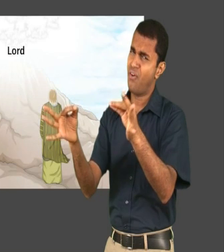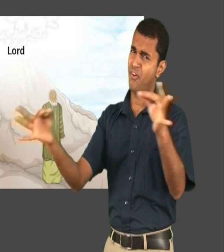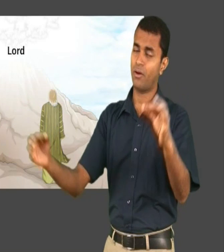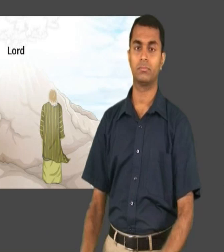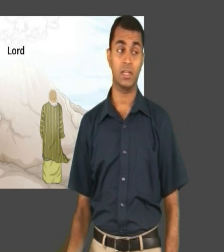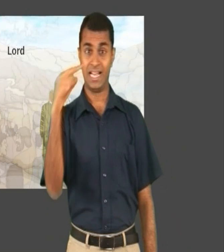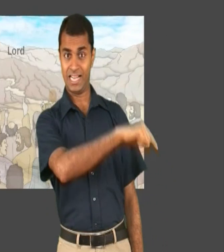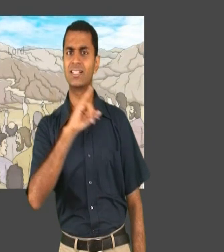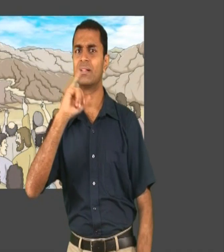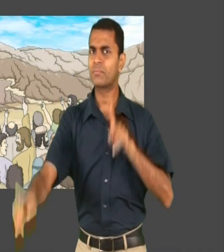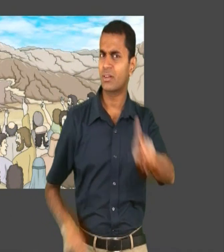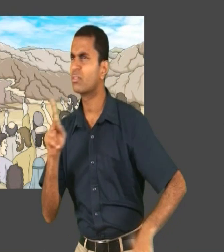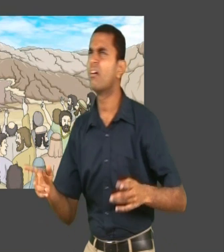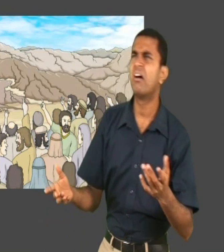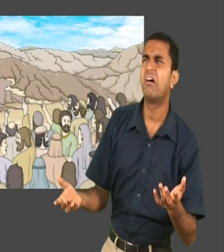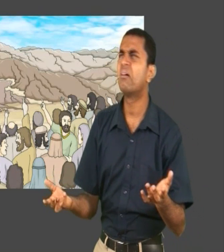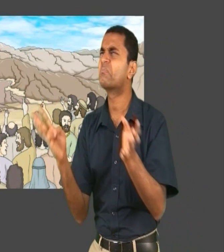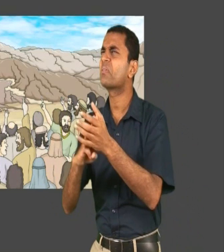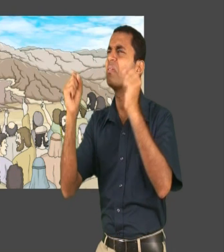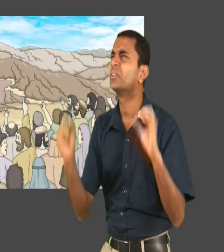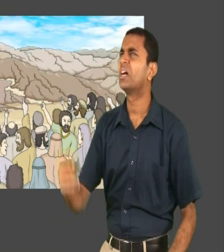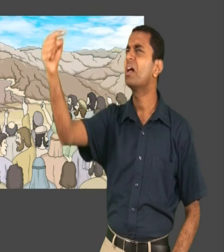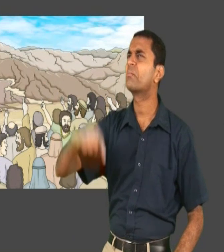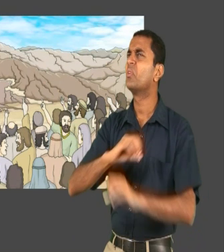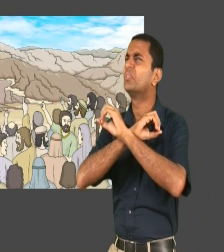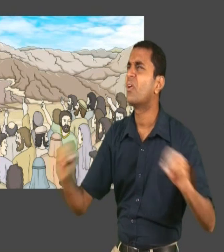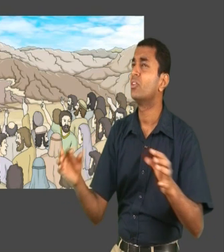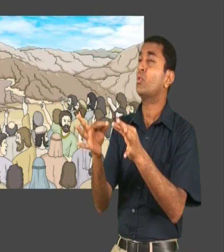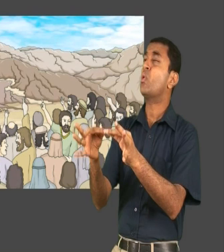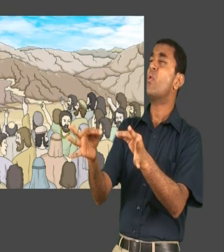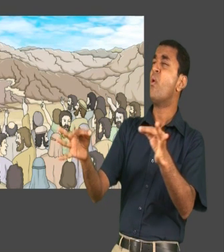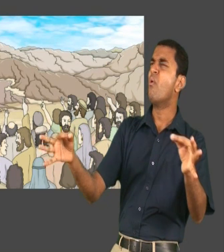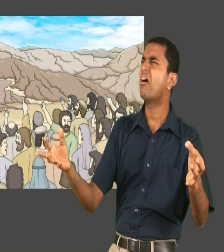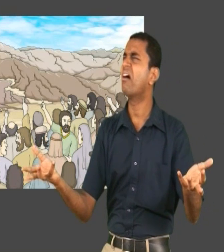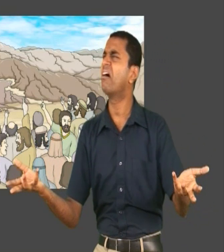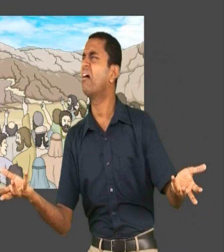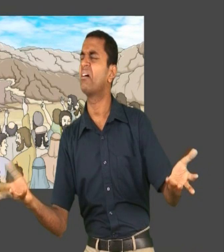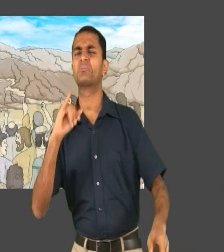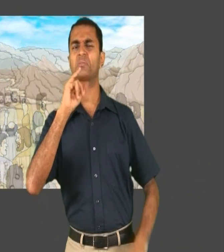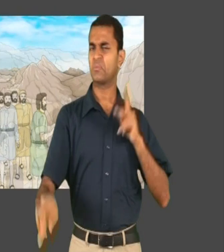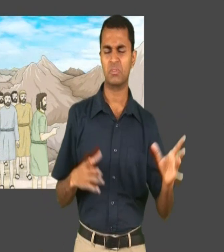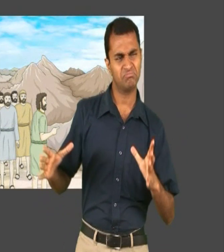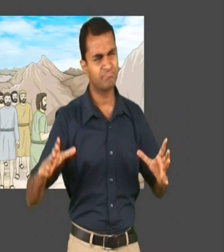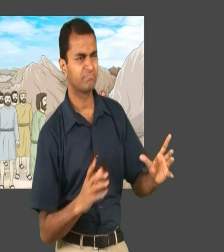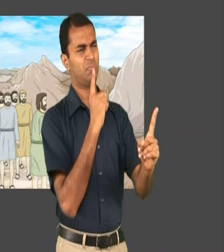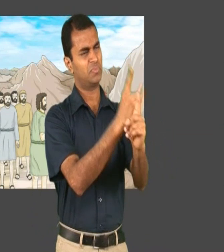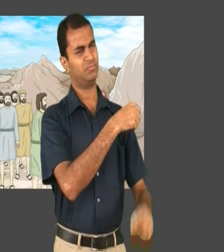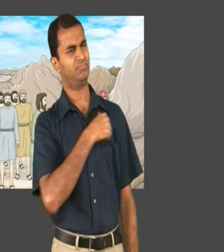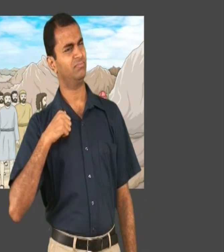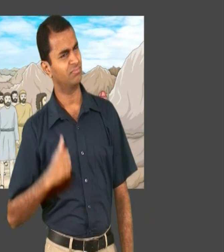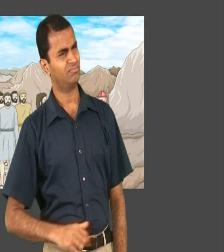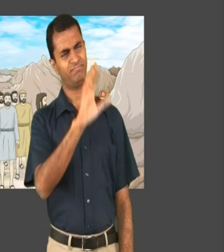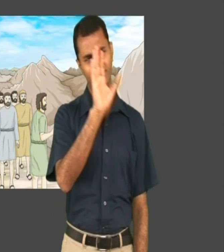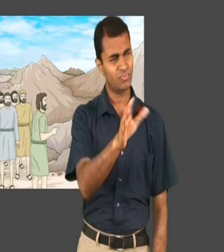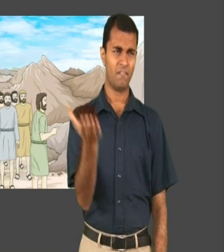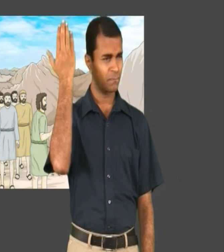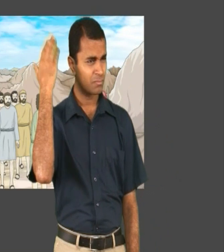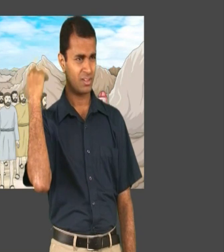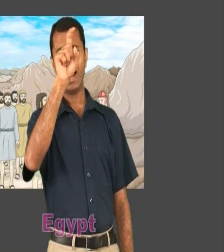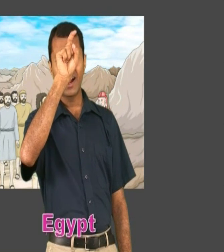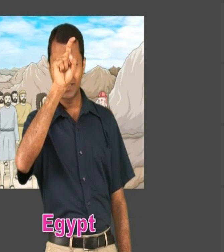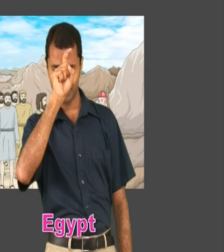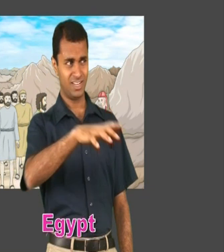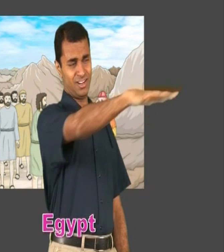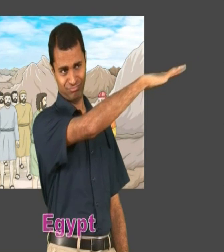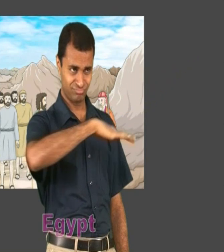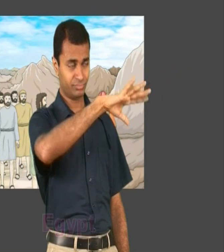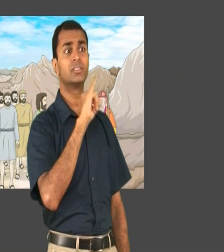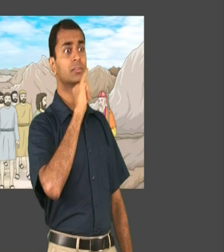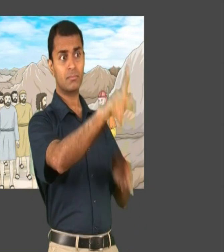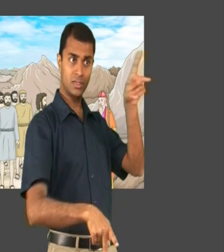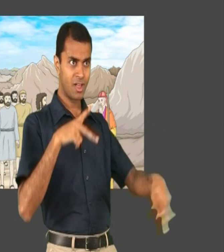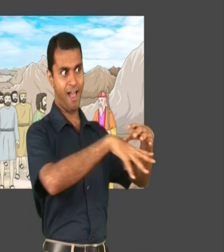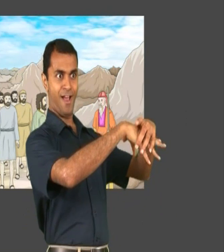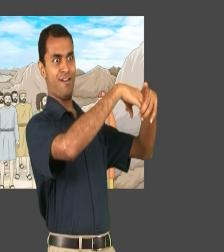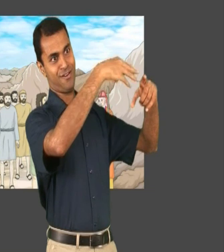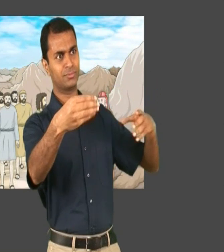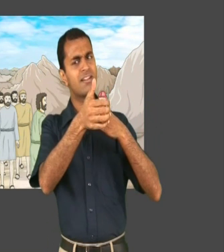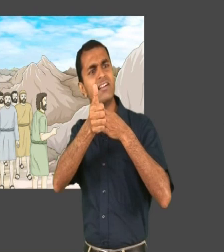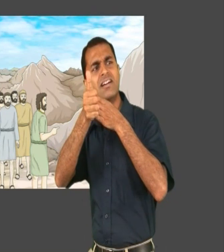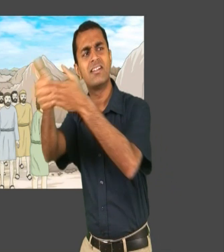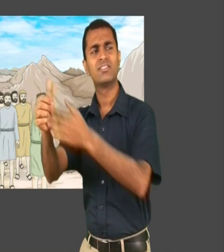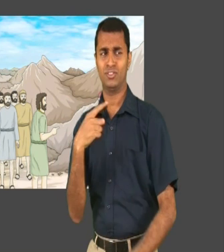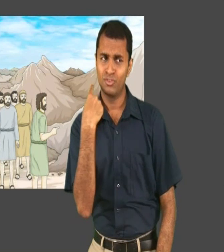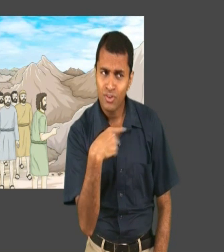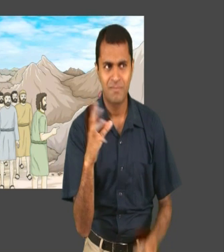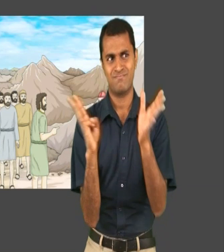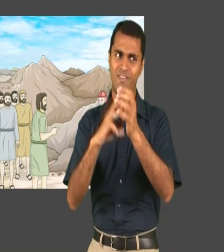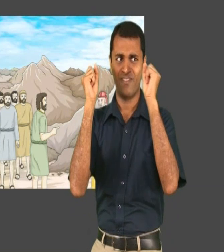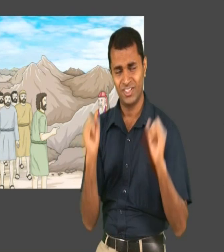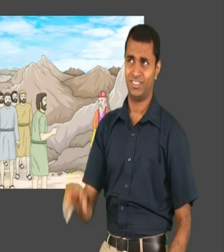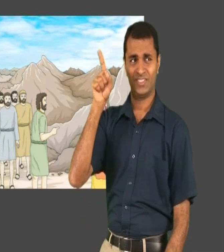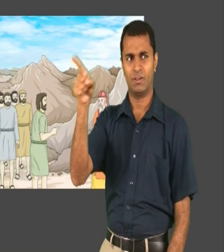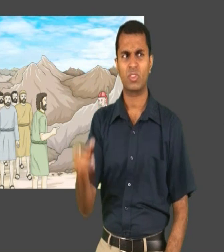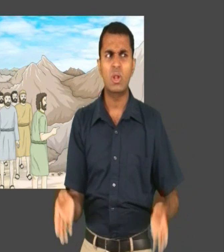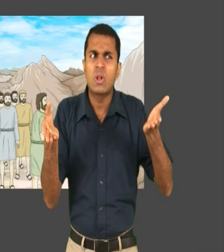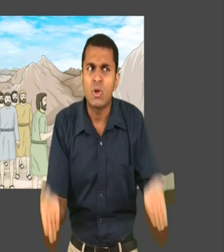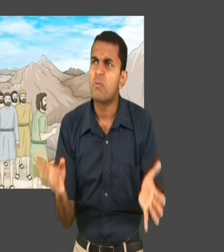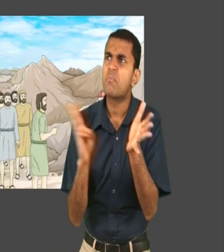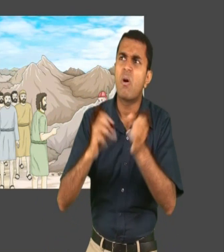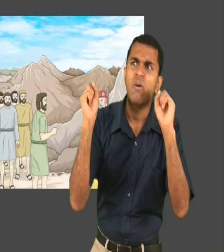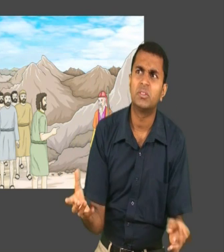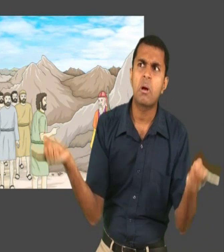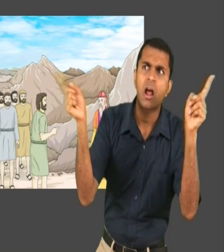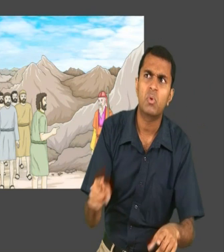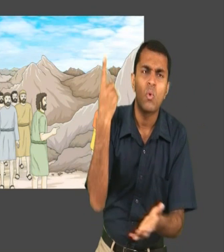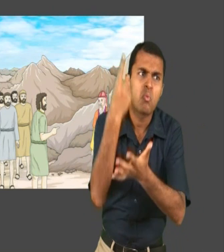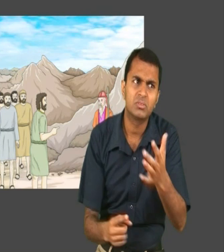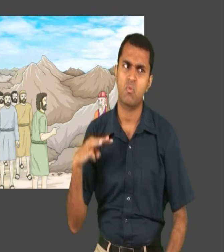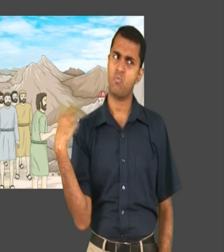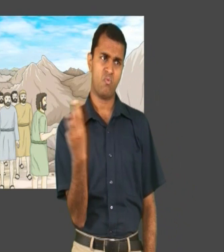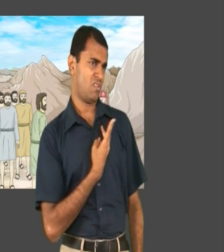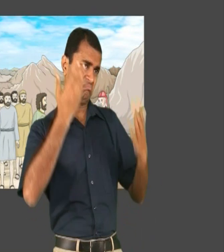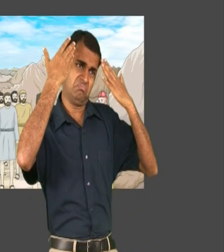Now when the people saw that Moses was delayed in coming down from the mountain, they gathered around Aaron and said, “Come, make us gods who will go before us.